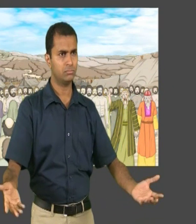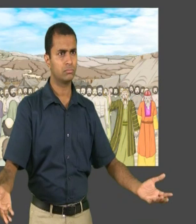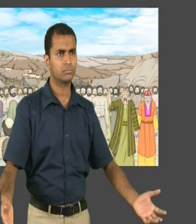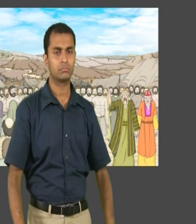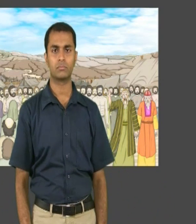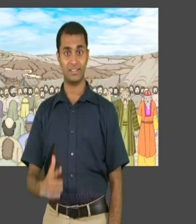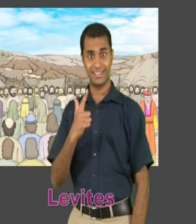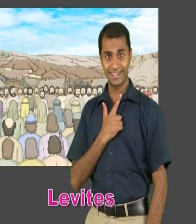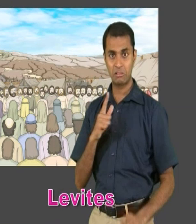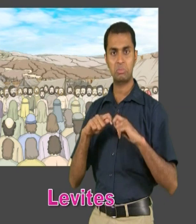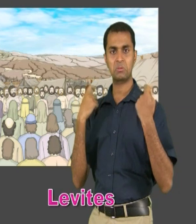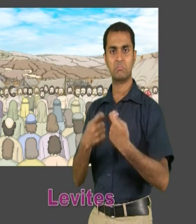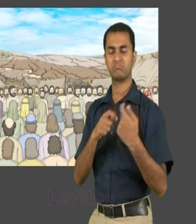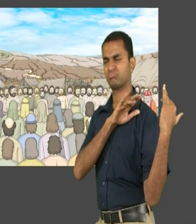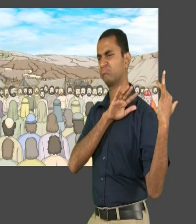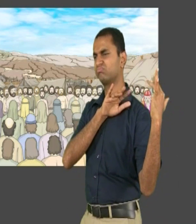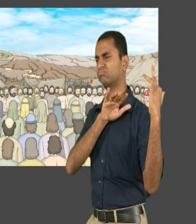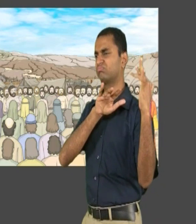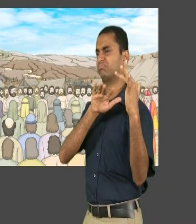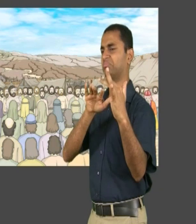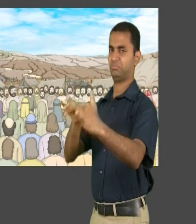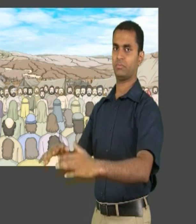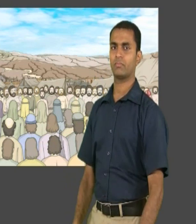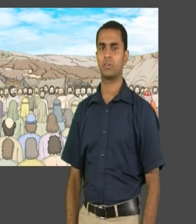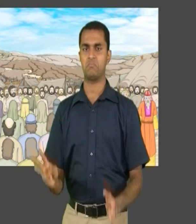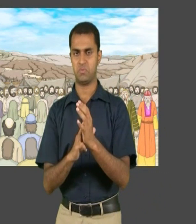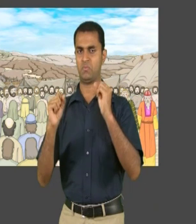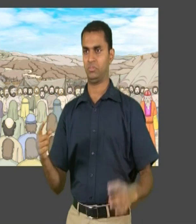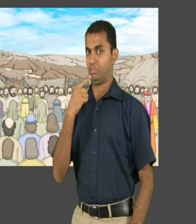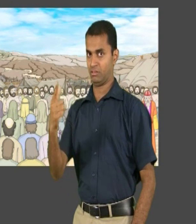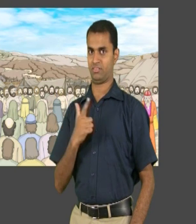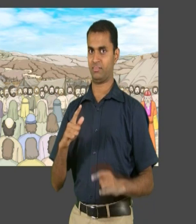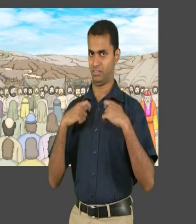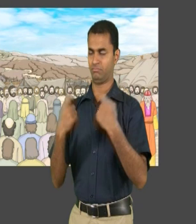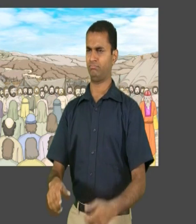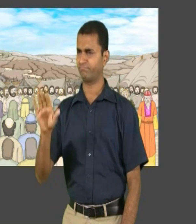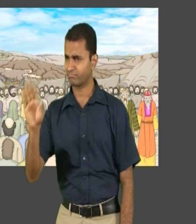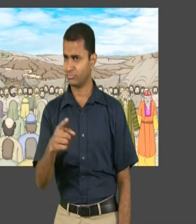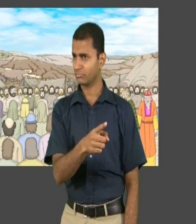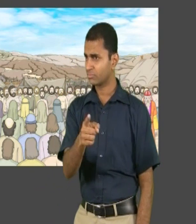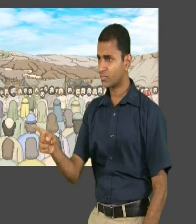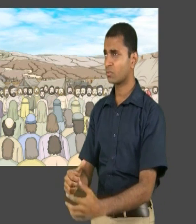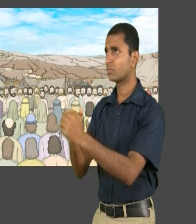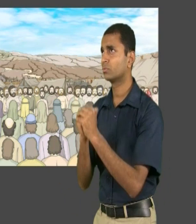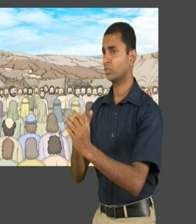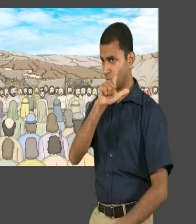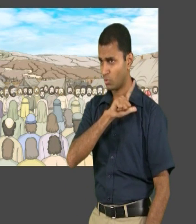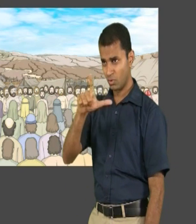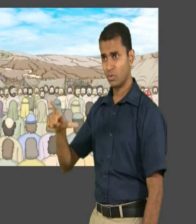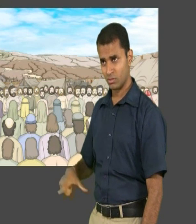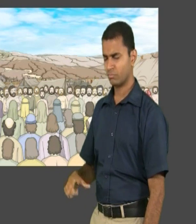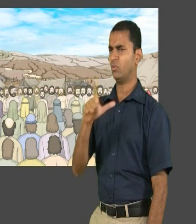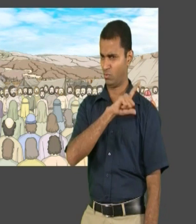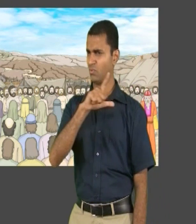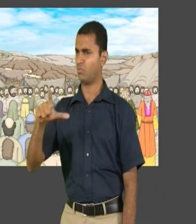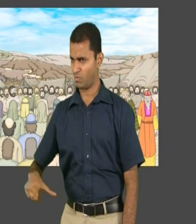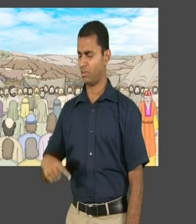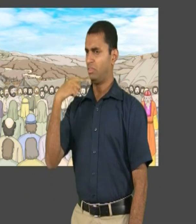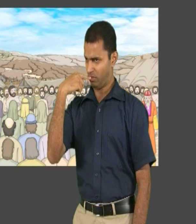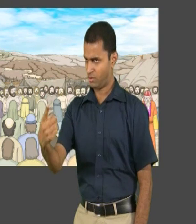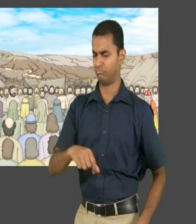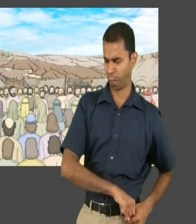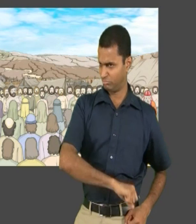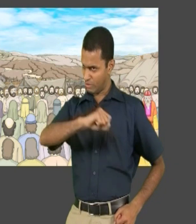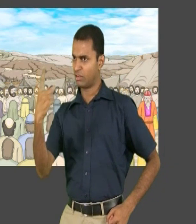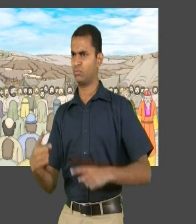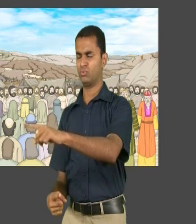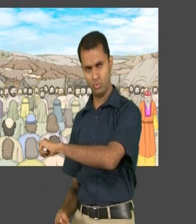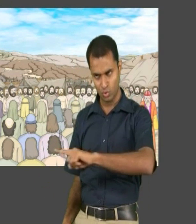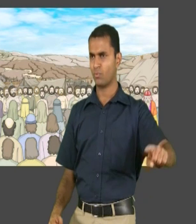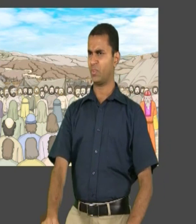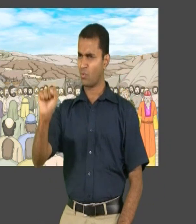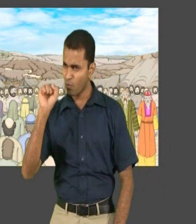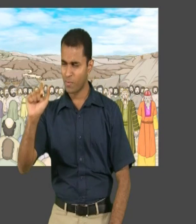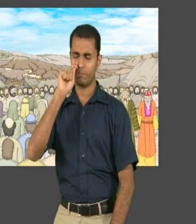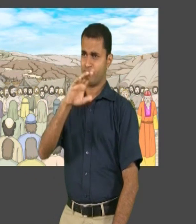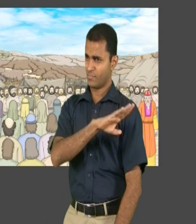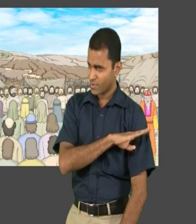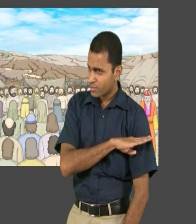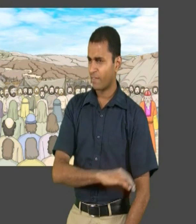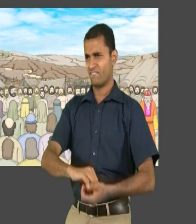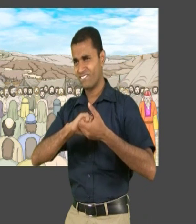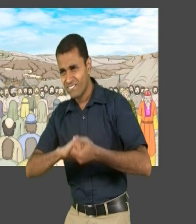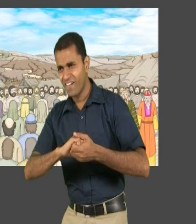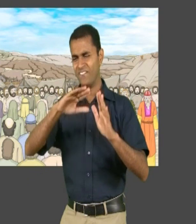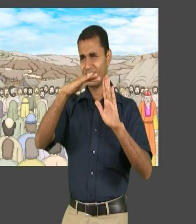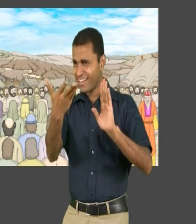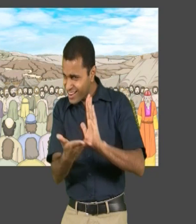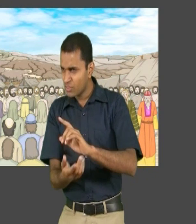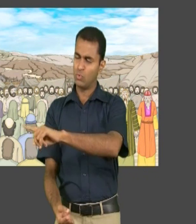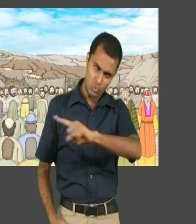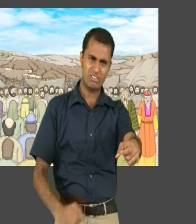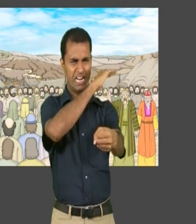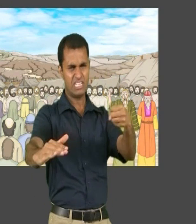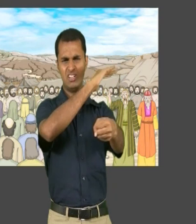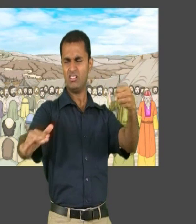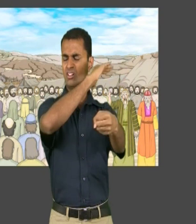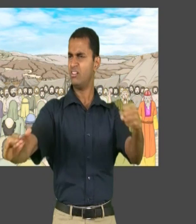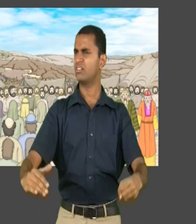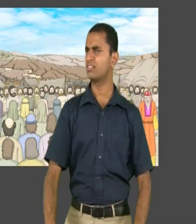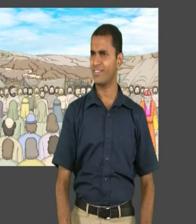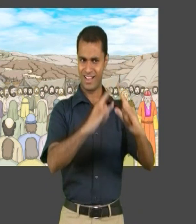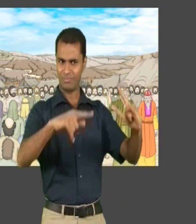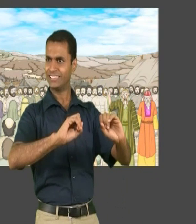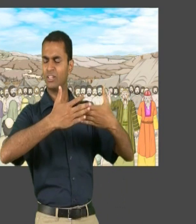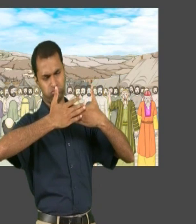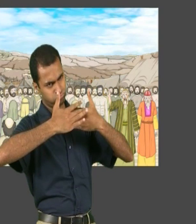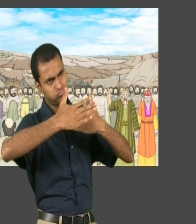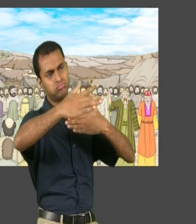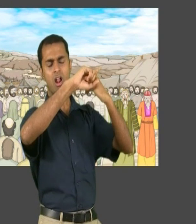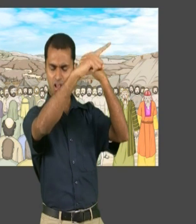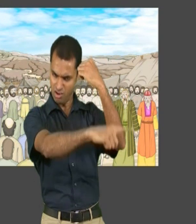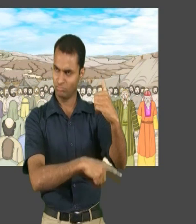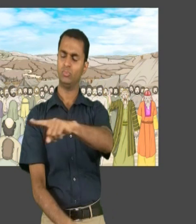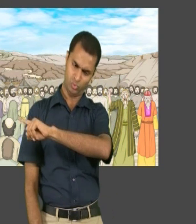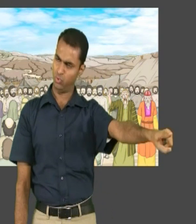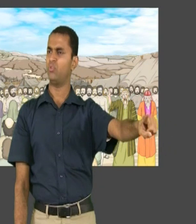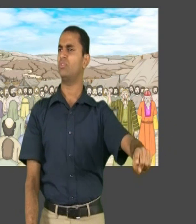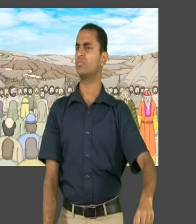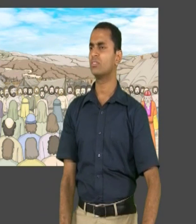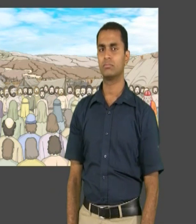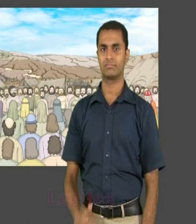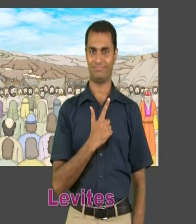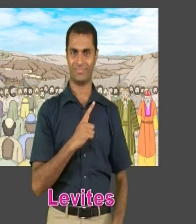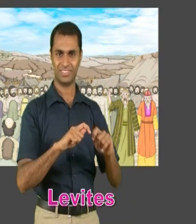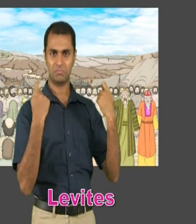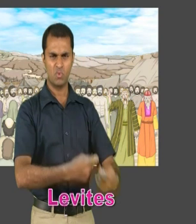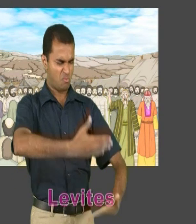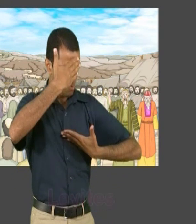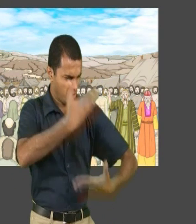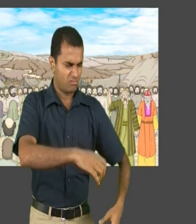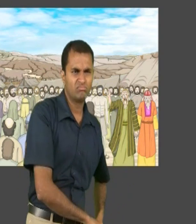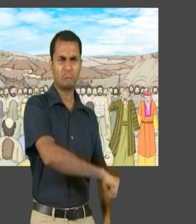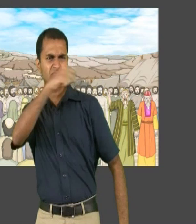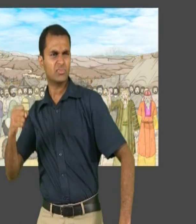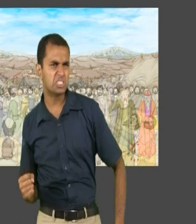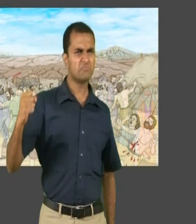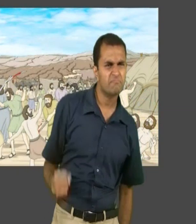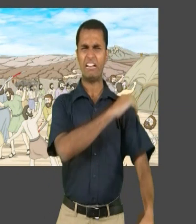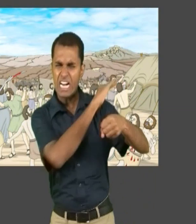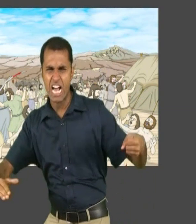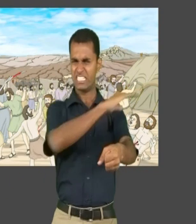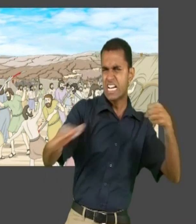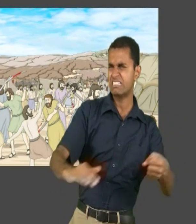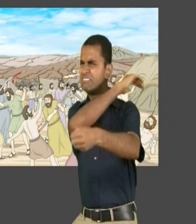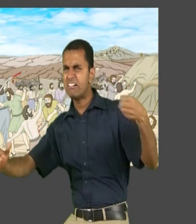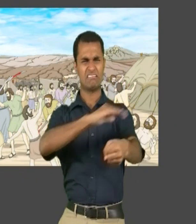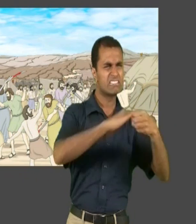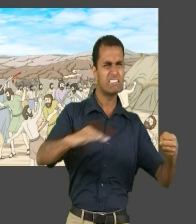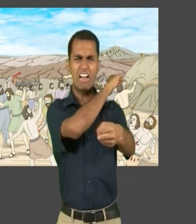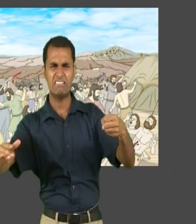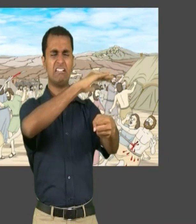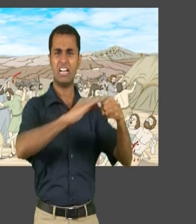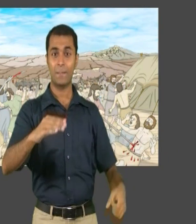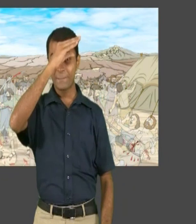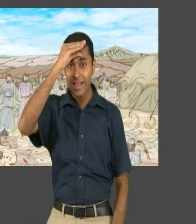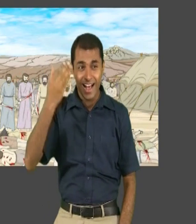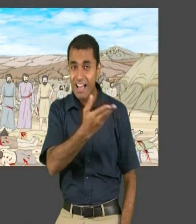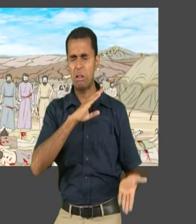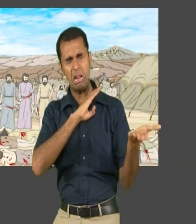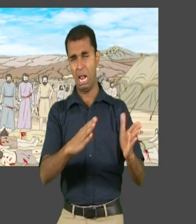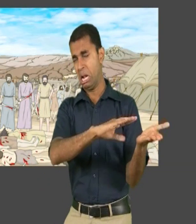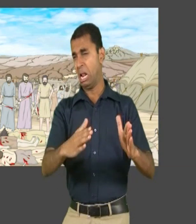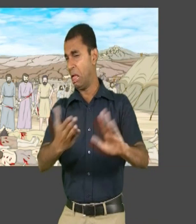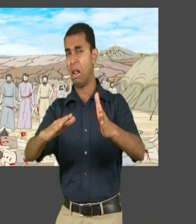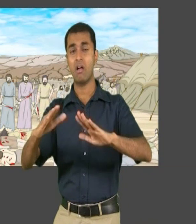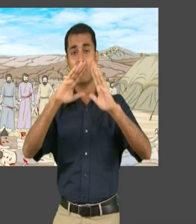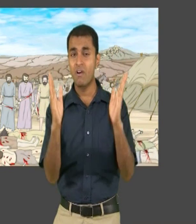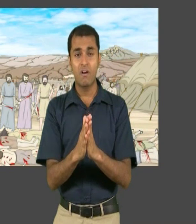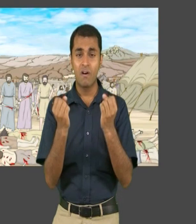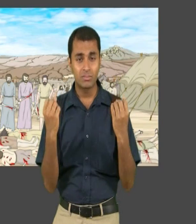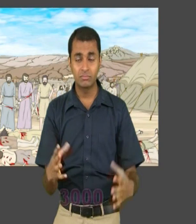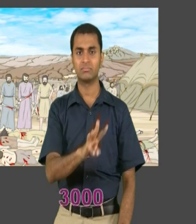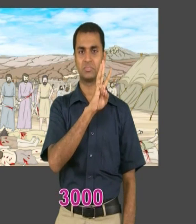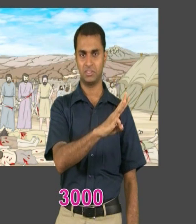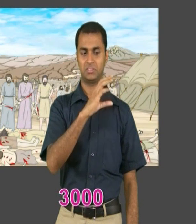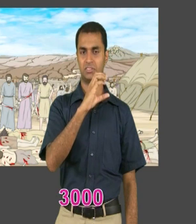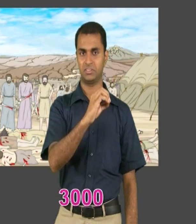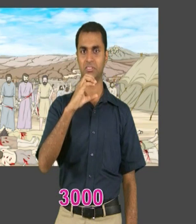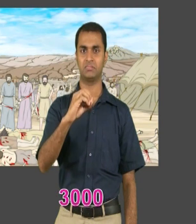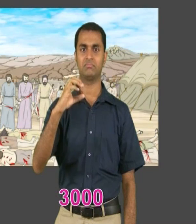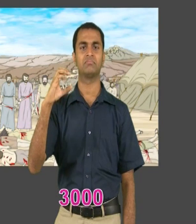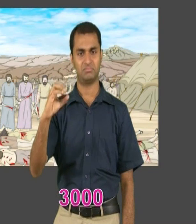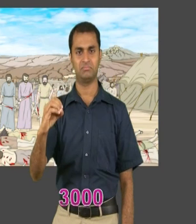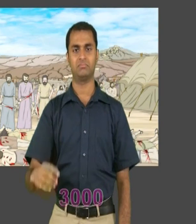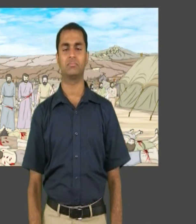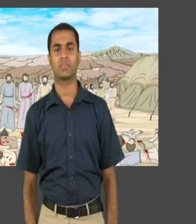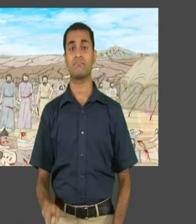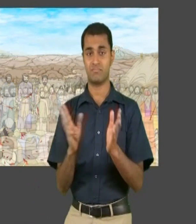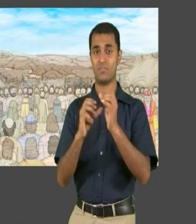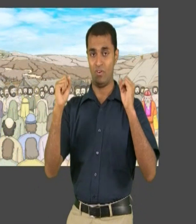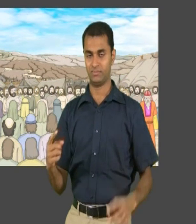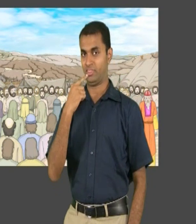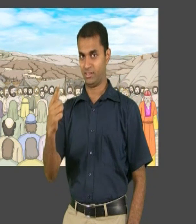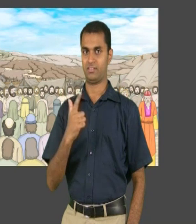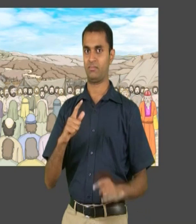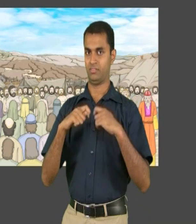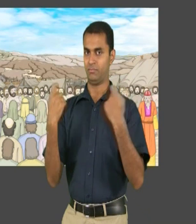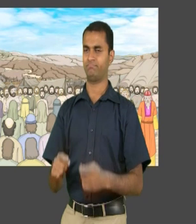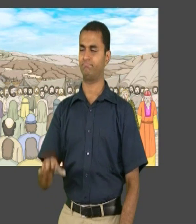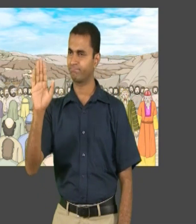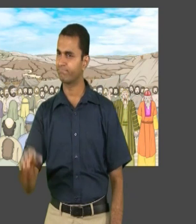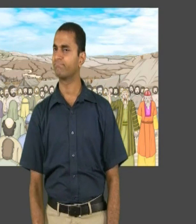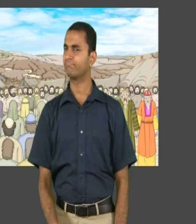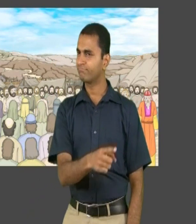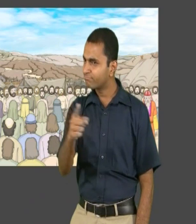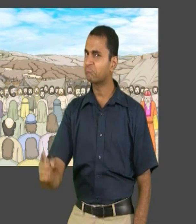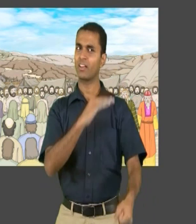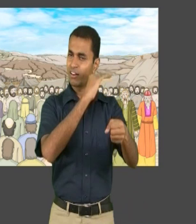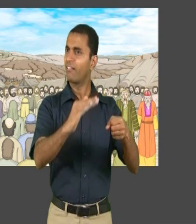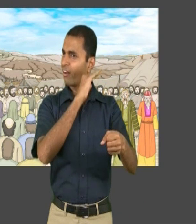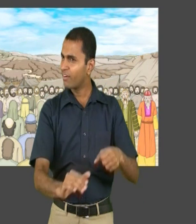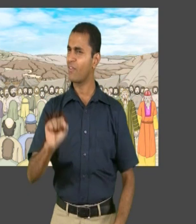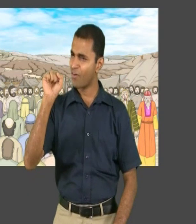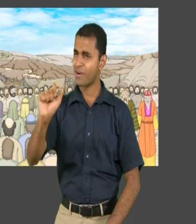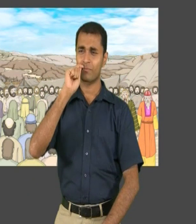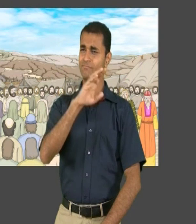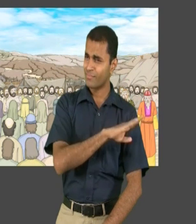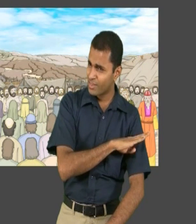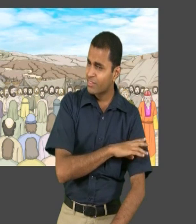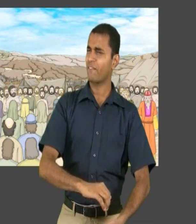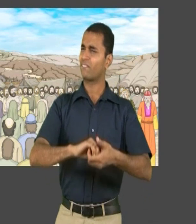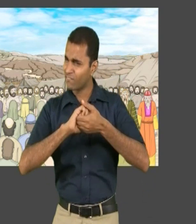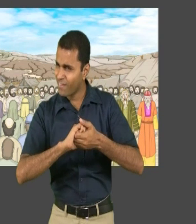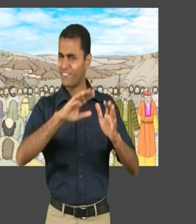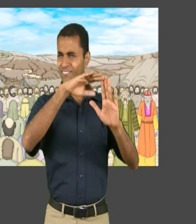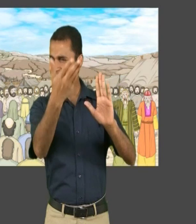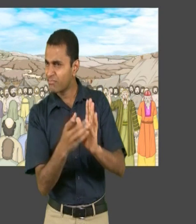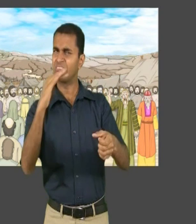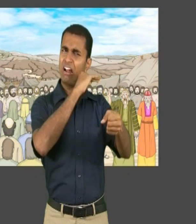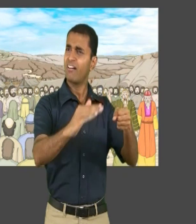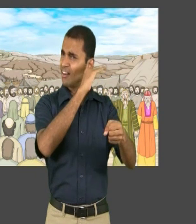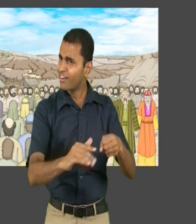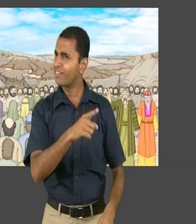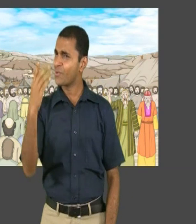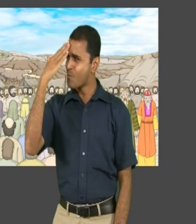He told them, “This is what the LORD, the God of Israel, says: ‘Each of you men is to fasten his sword to his side, go back and forth through the camp from gate to gate, and slay his brother, his friend, and his neighbor.’” The Levites did as Moses commanded, and that day about three thousand of the people fell dead.